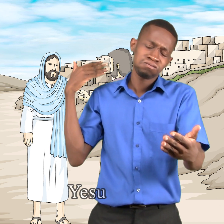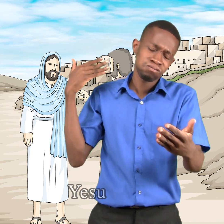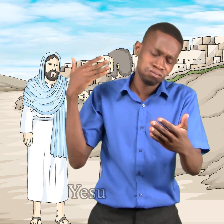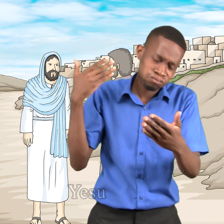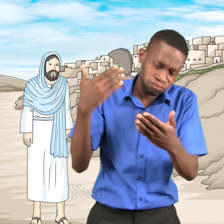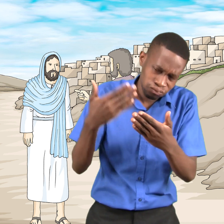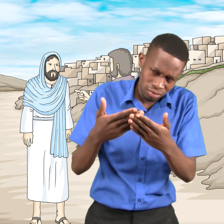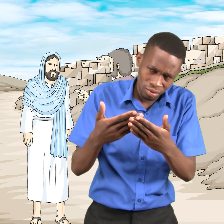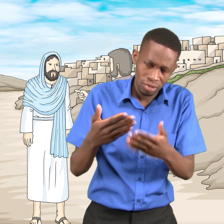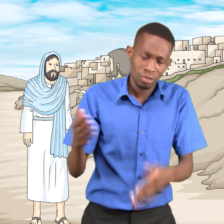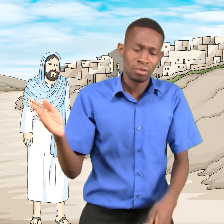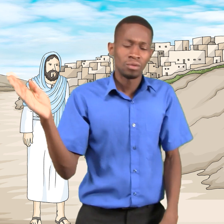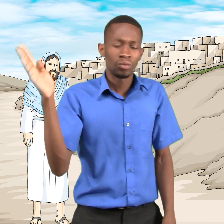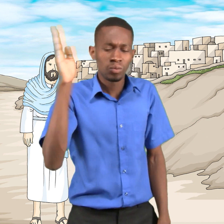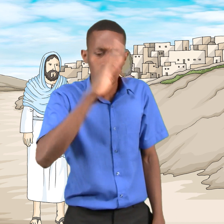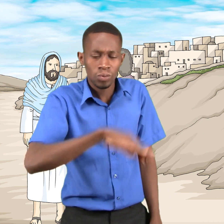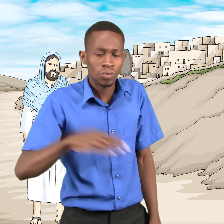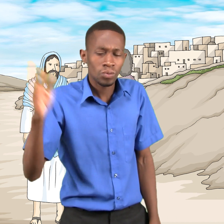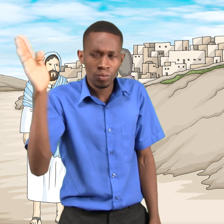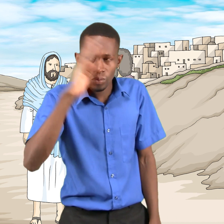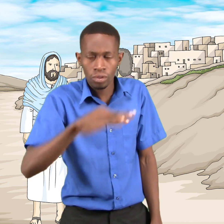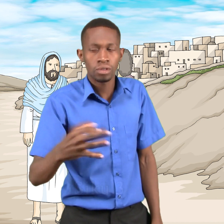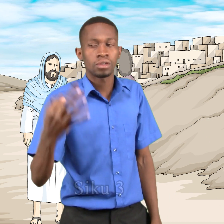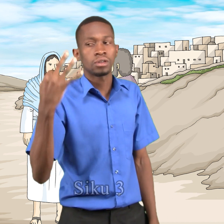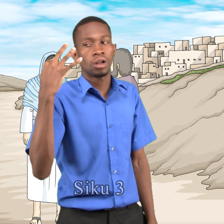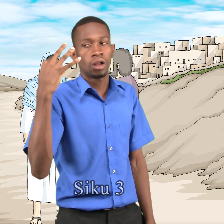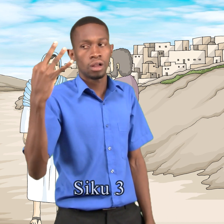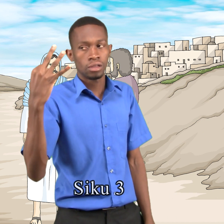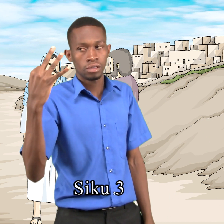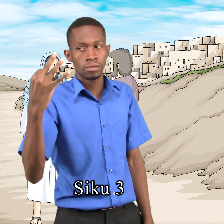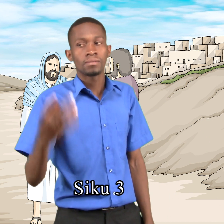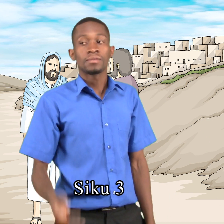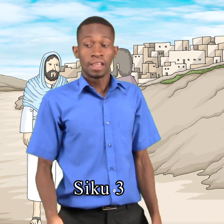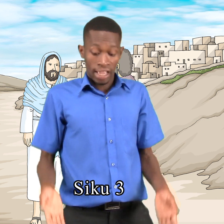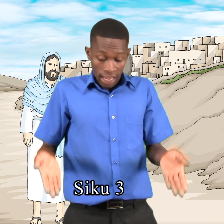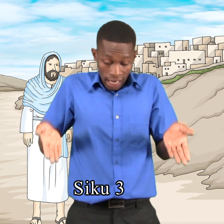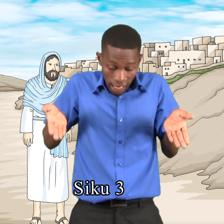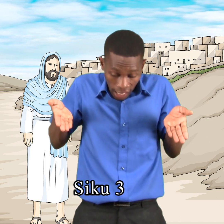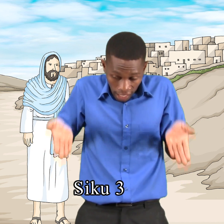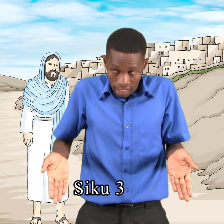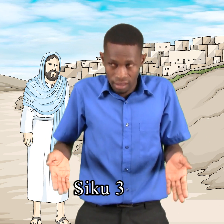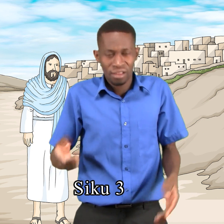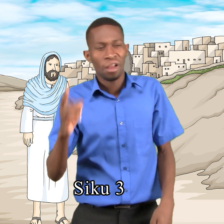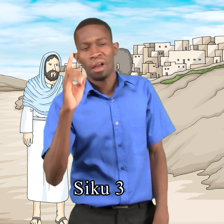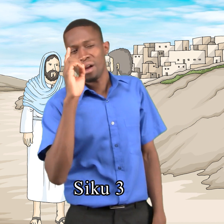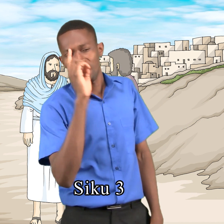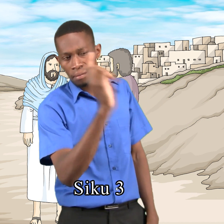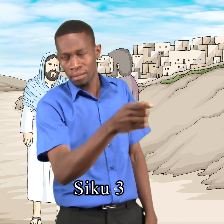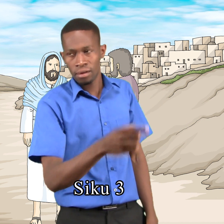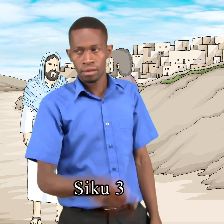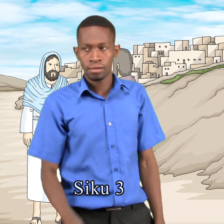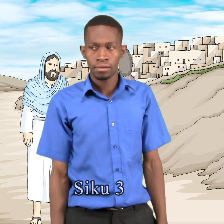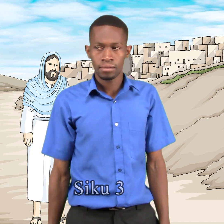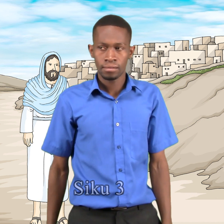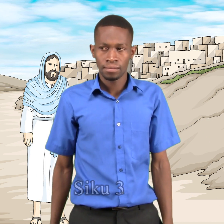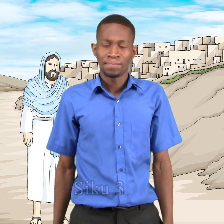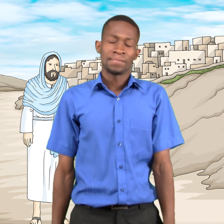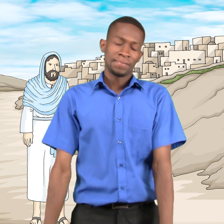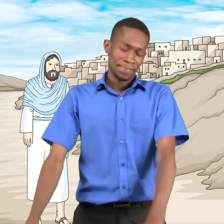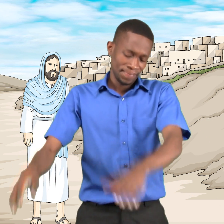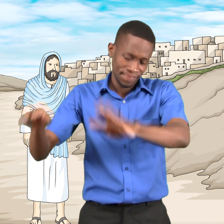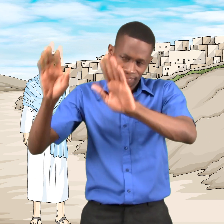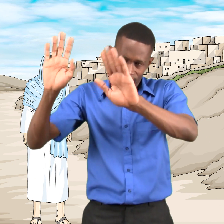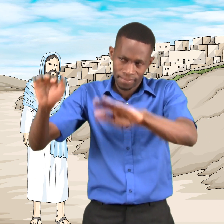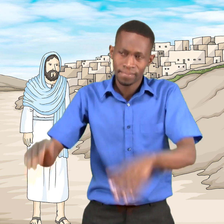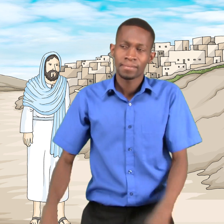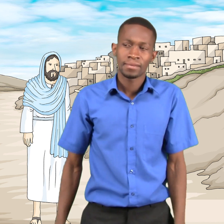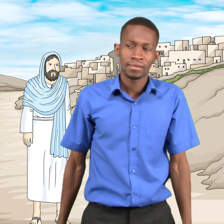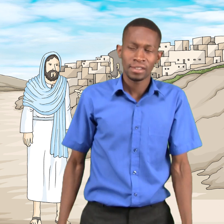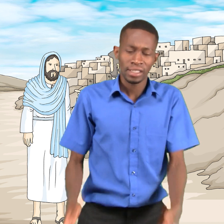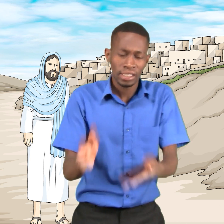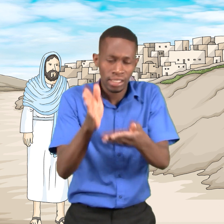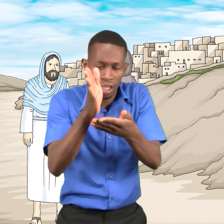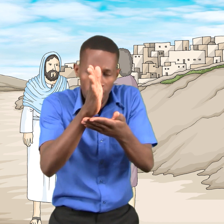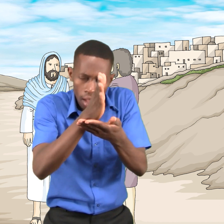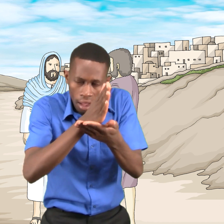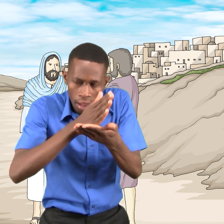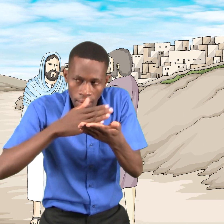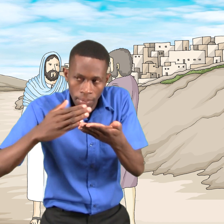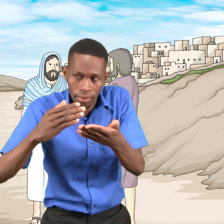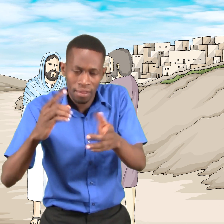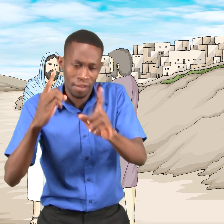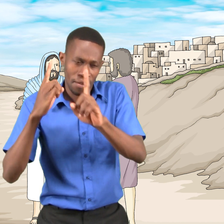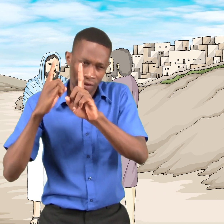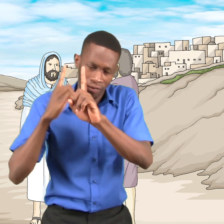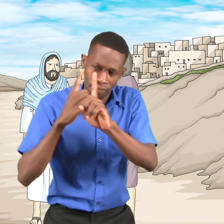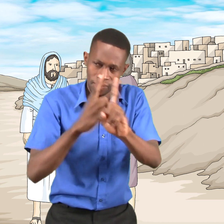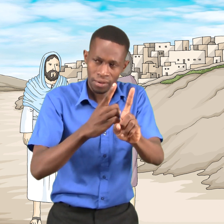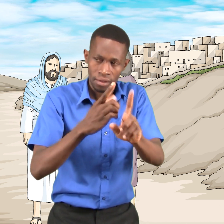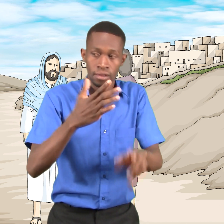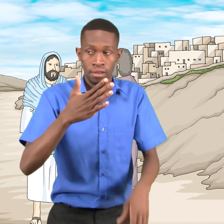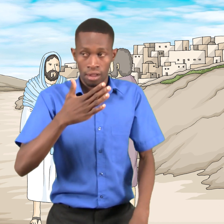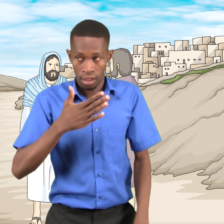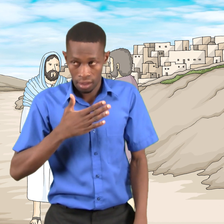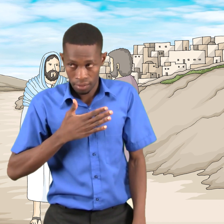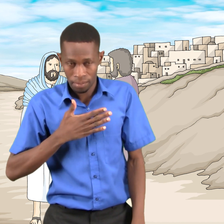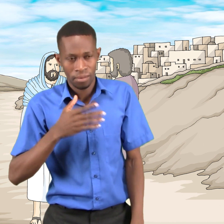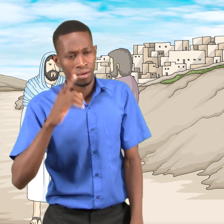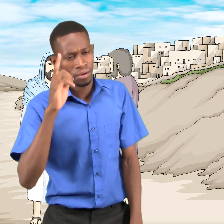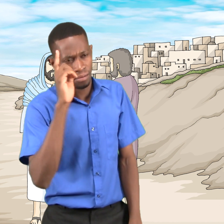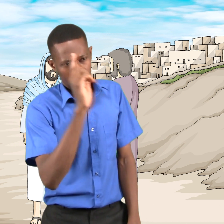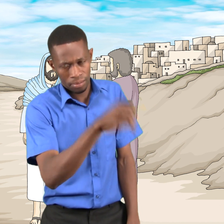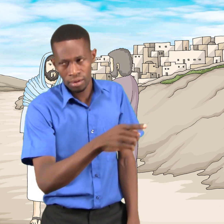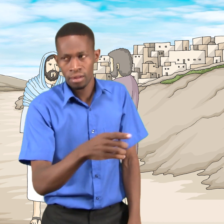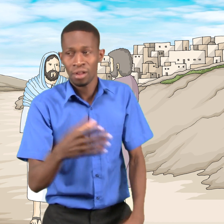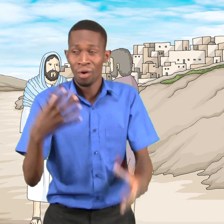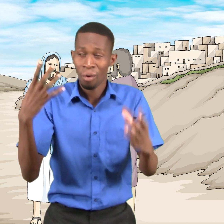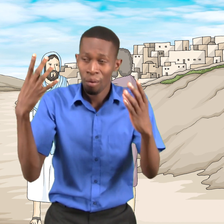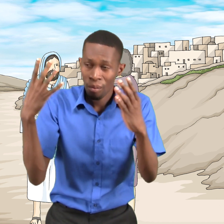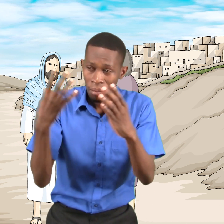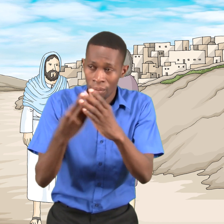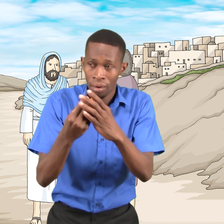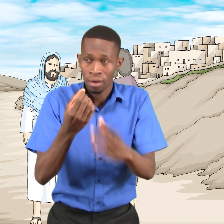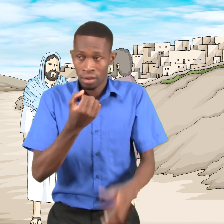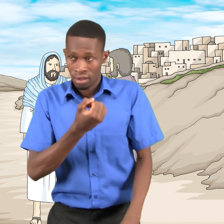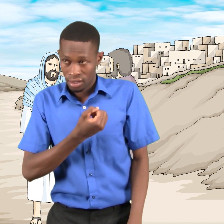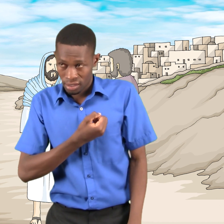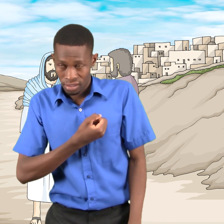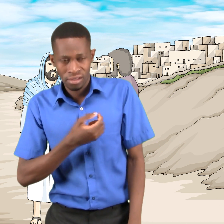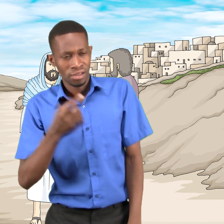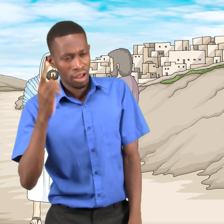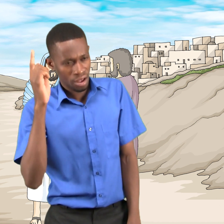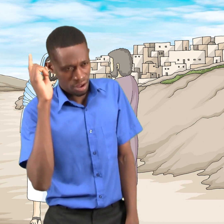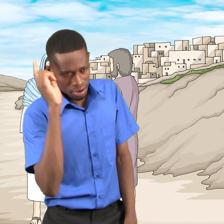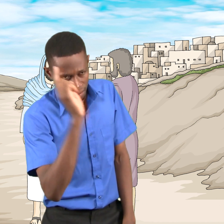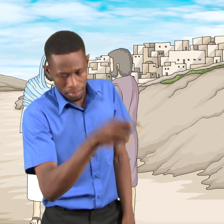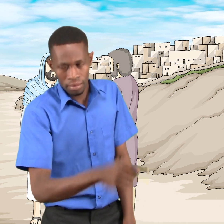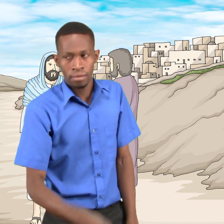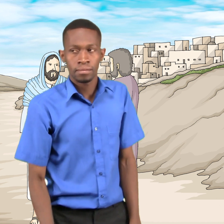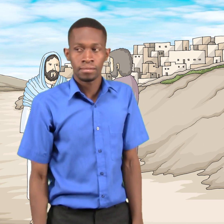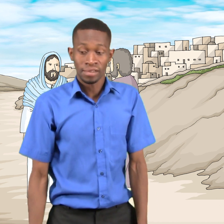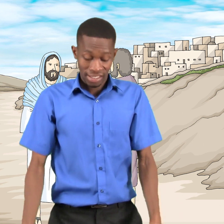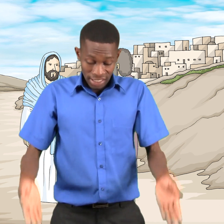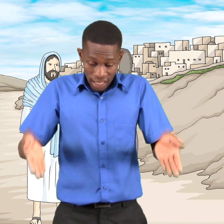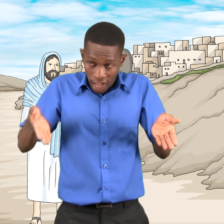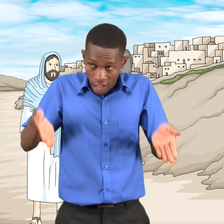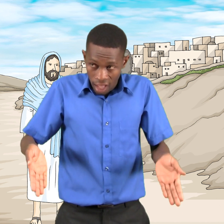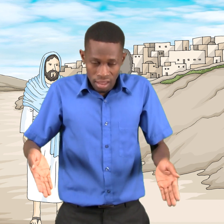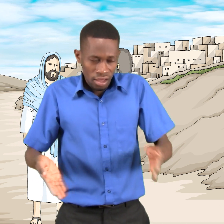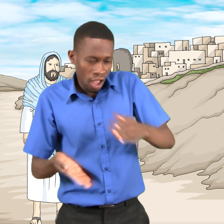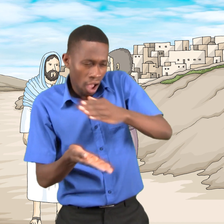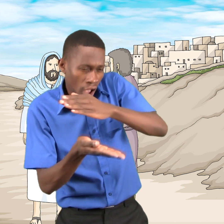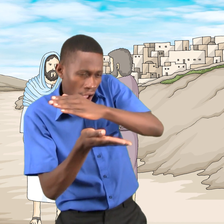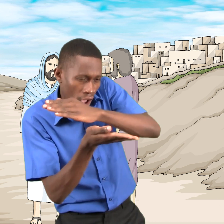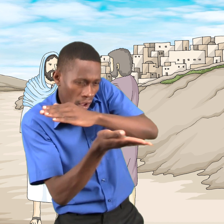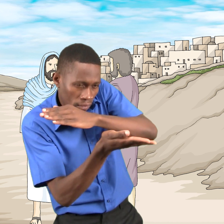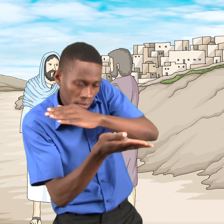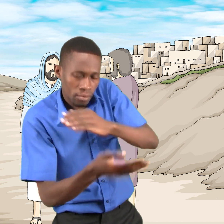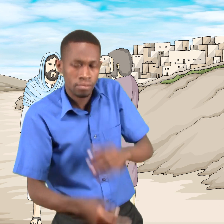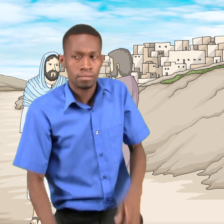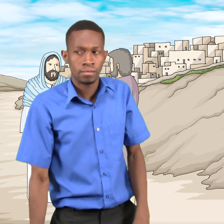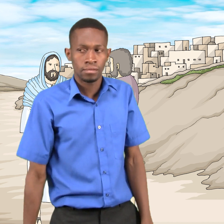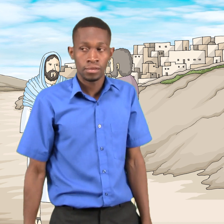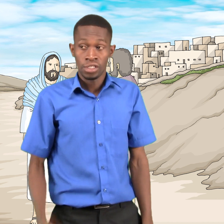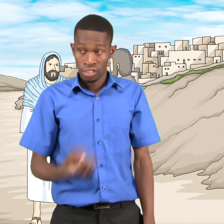And besides all this, it is the third day since these things took place.